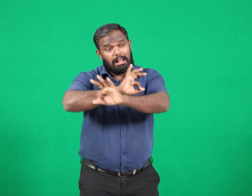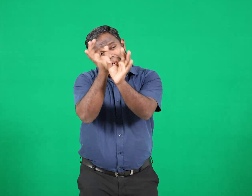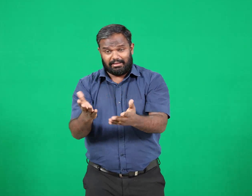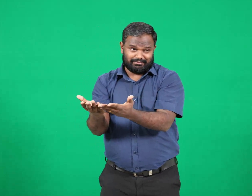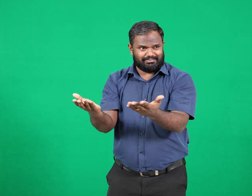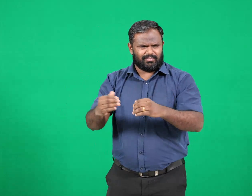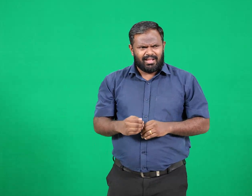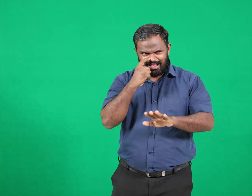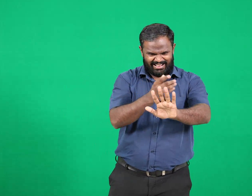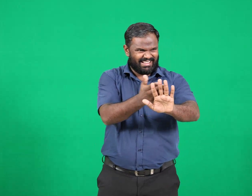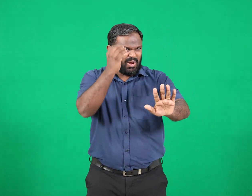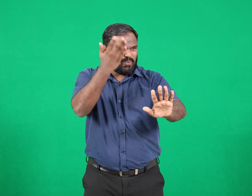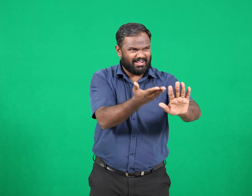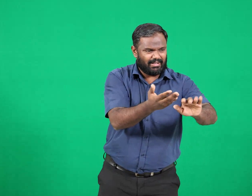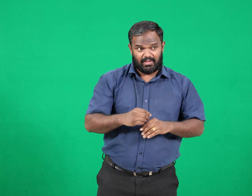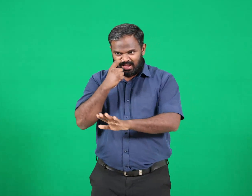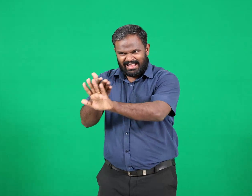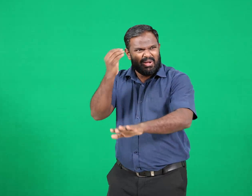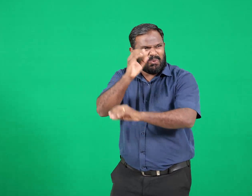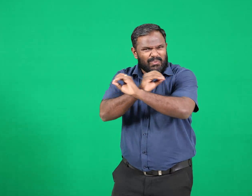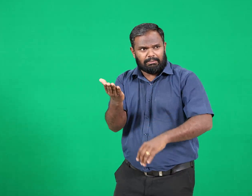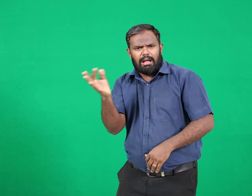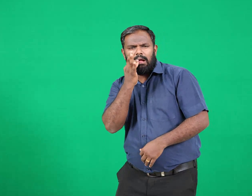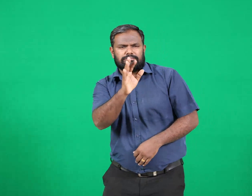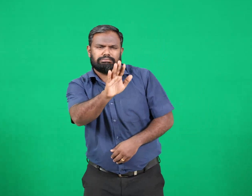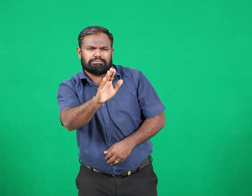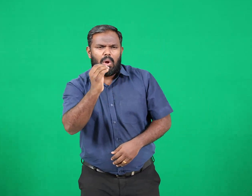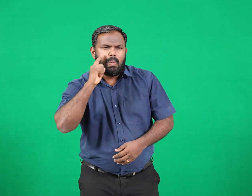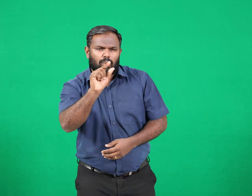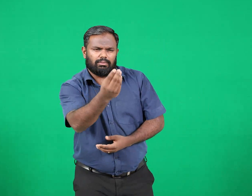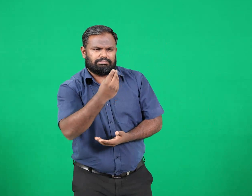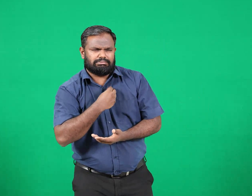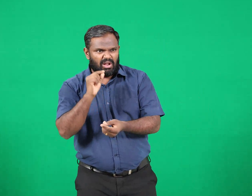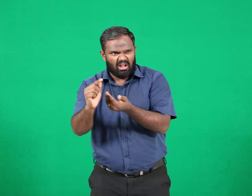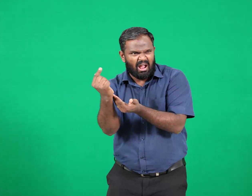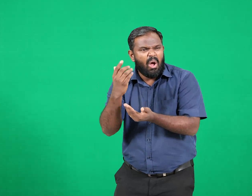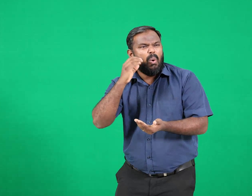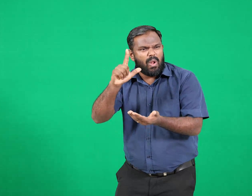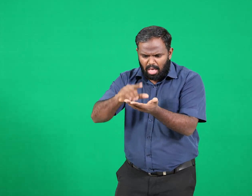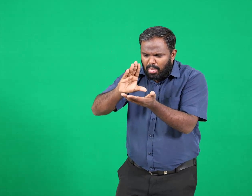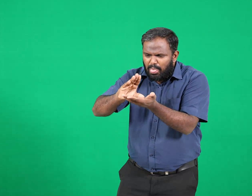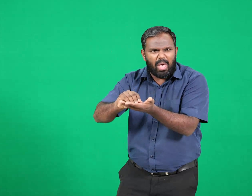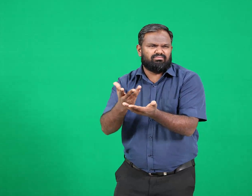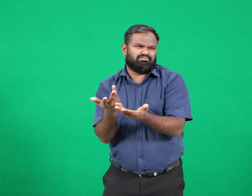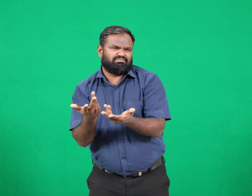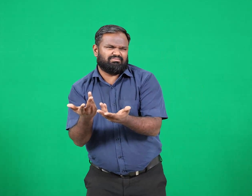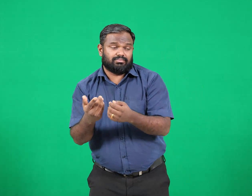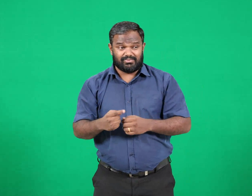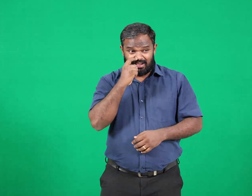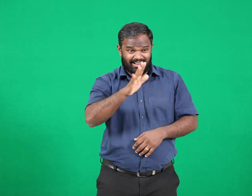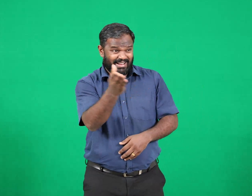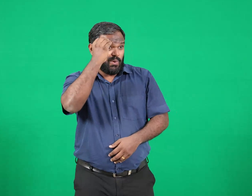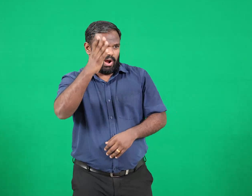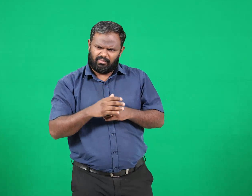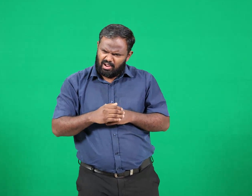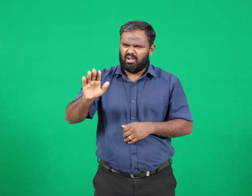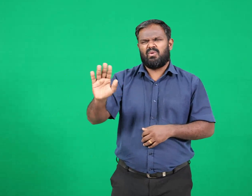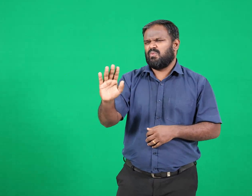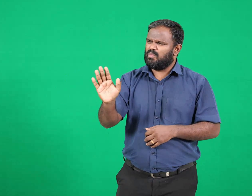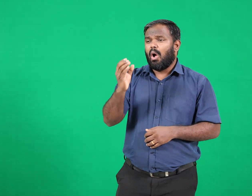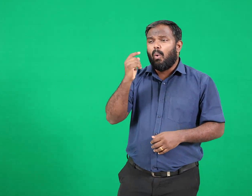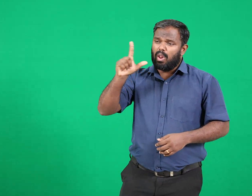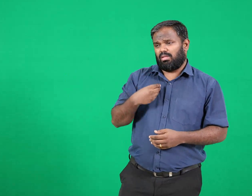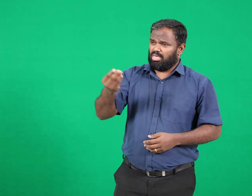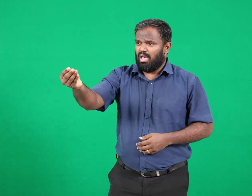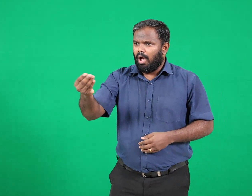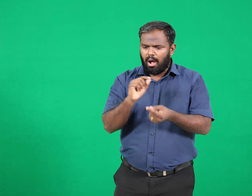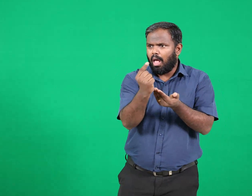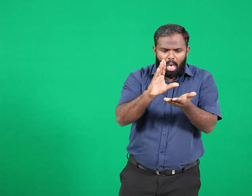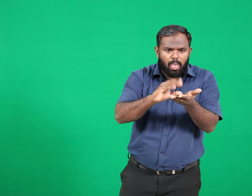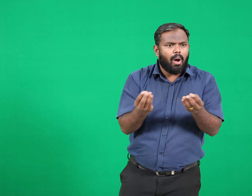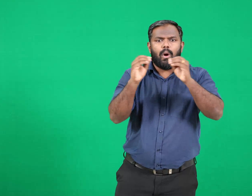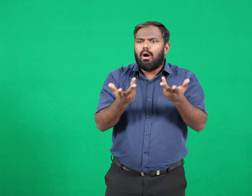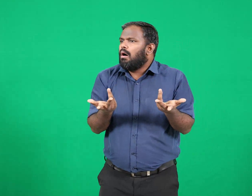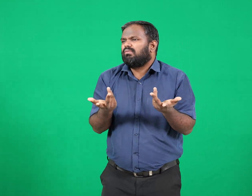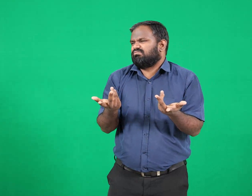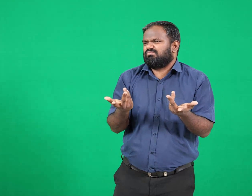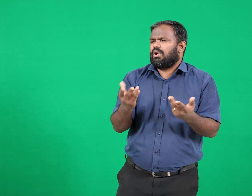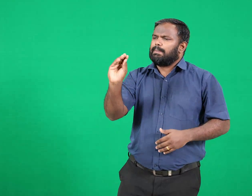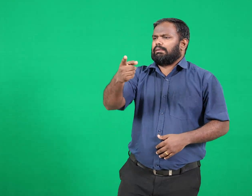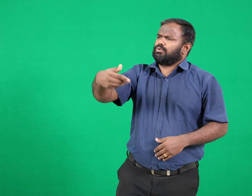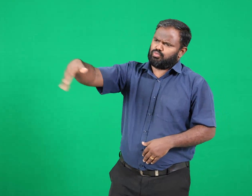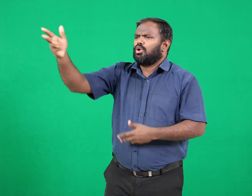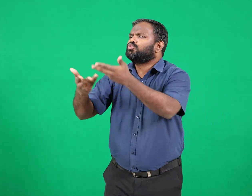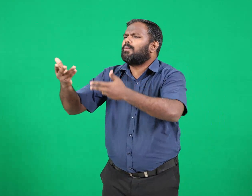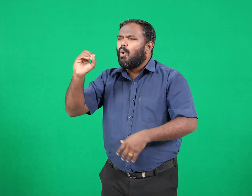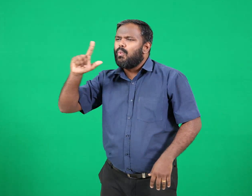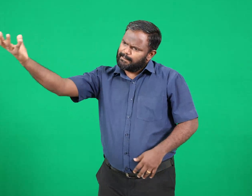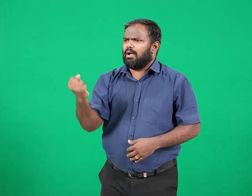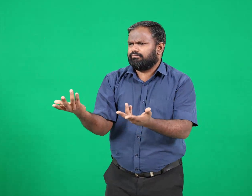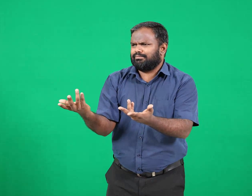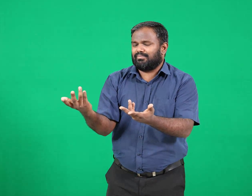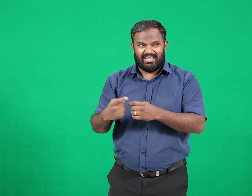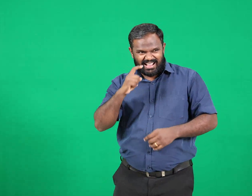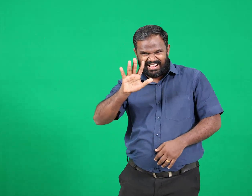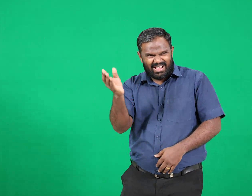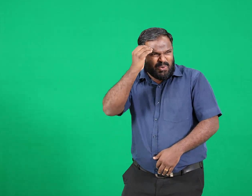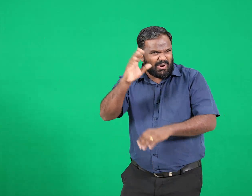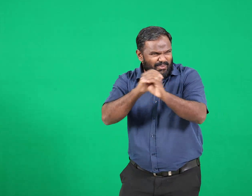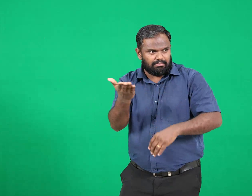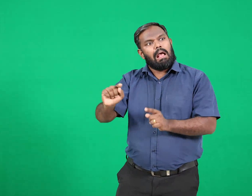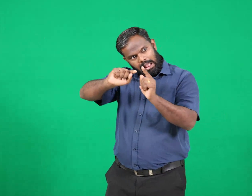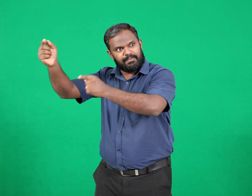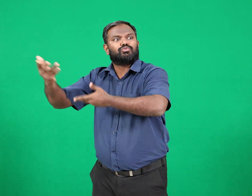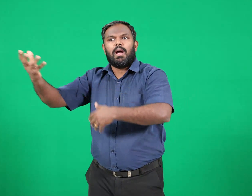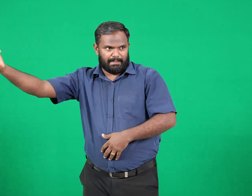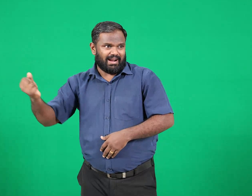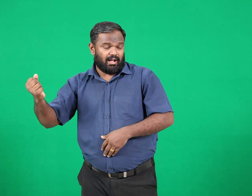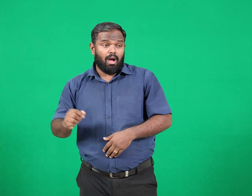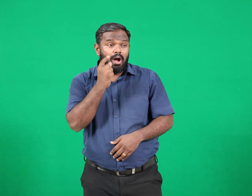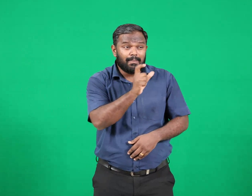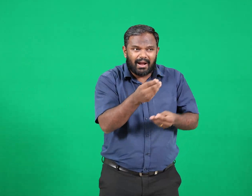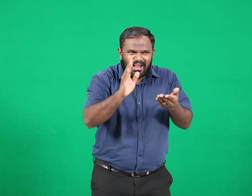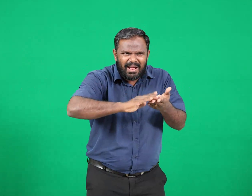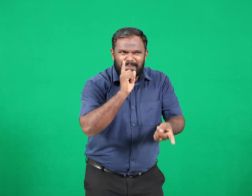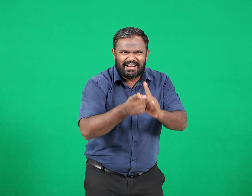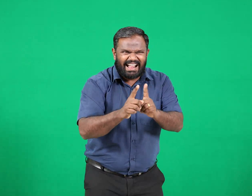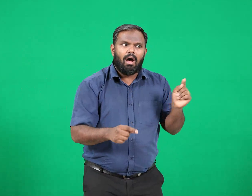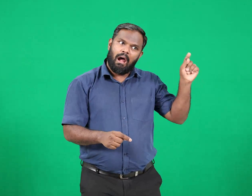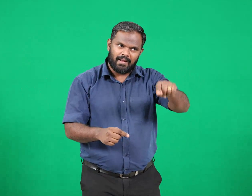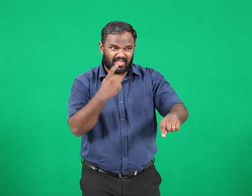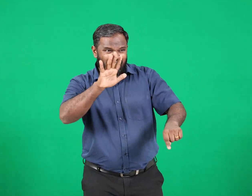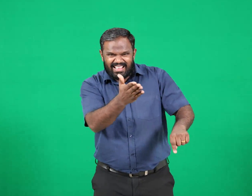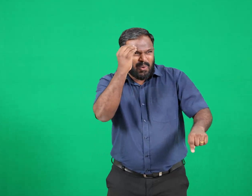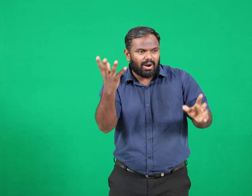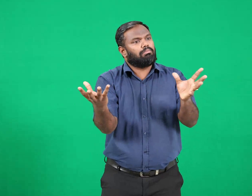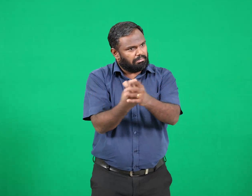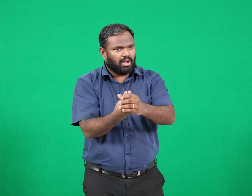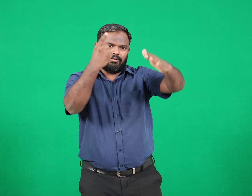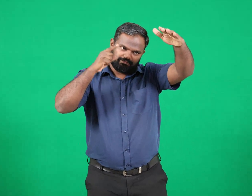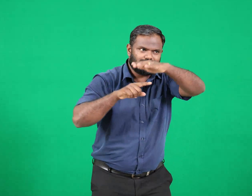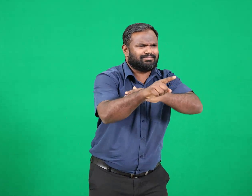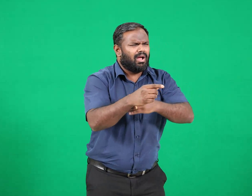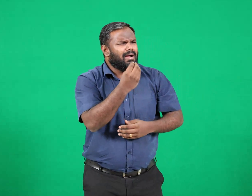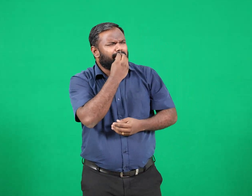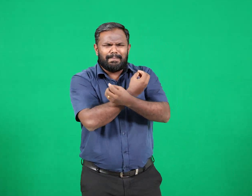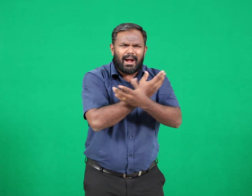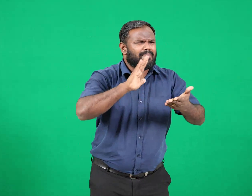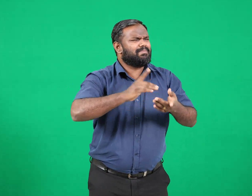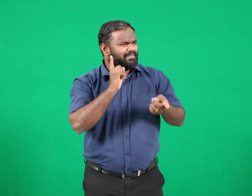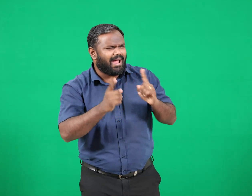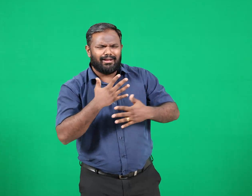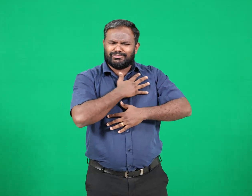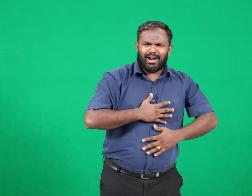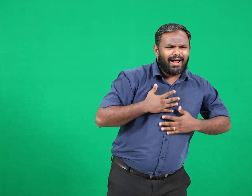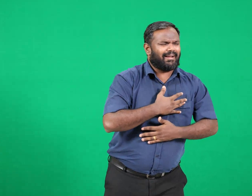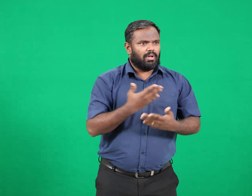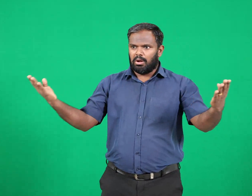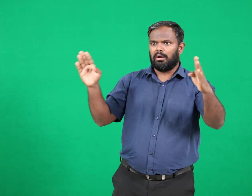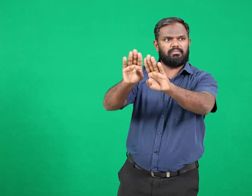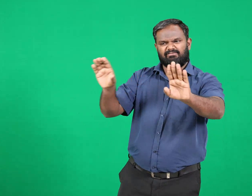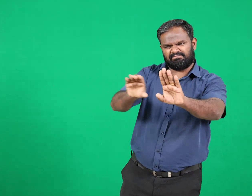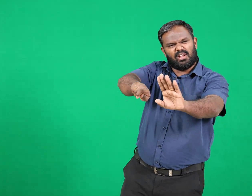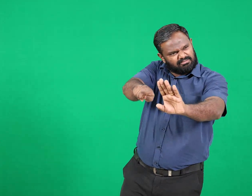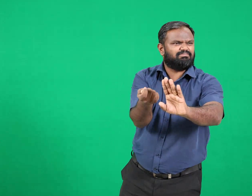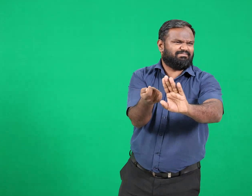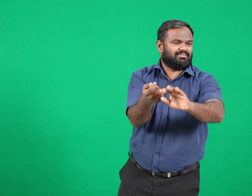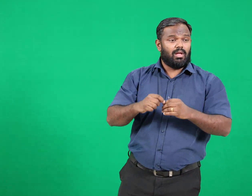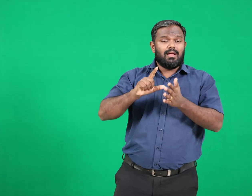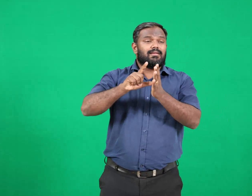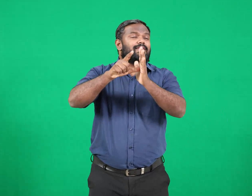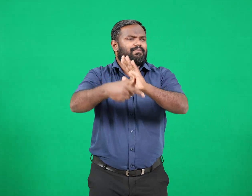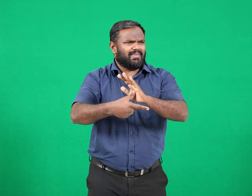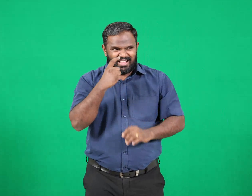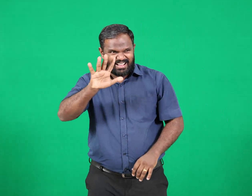our lamps are going out.' ' No,' said the wise ones, ' or there may not be enough for both us and you. Instead, go to those who sell oil and buy some for yourselves.' But while they were on their way to buy it, the bridegroom arrived.